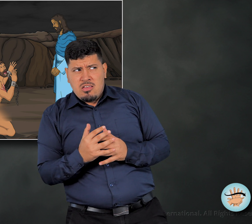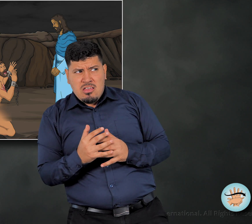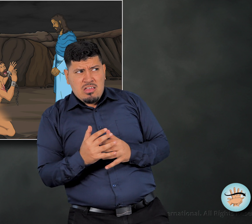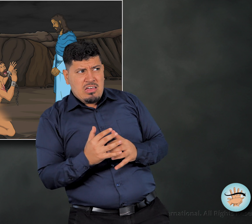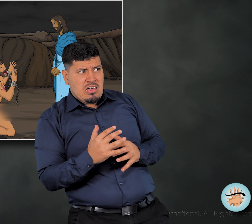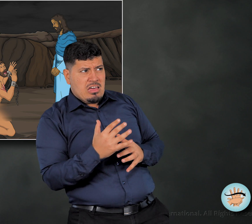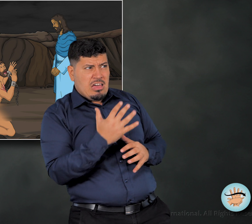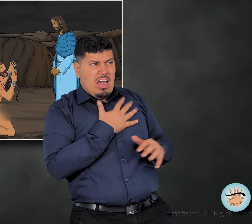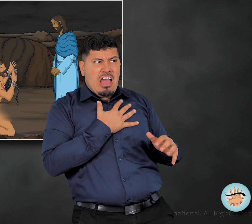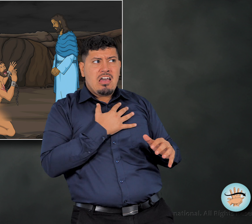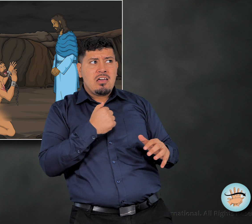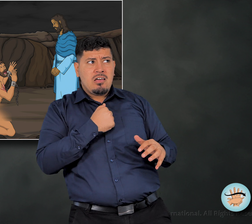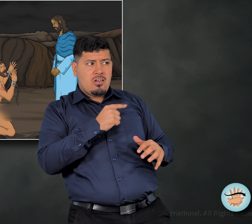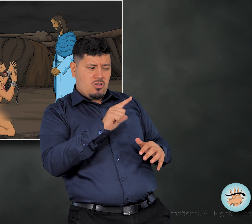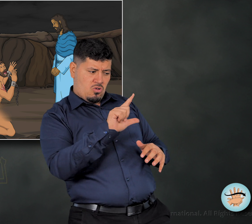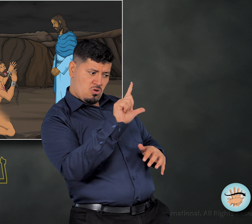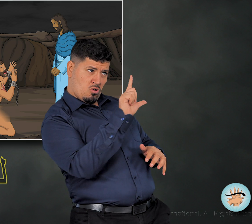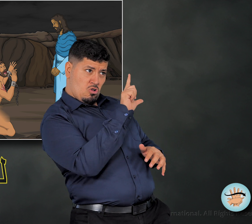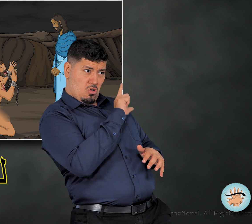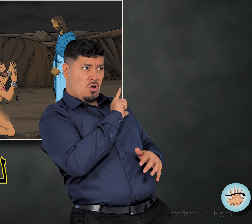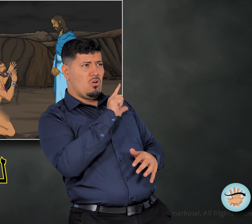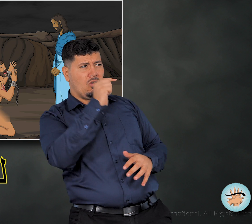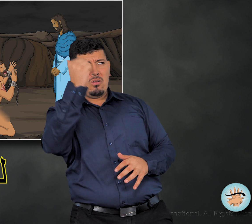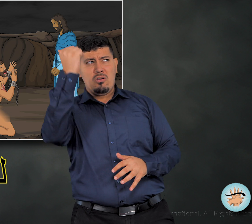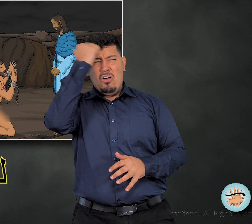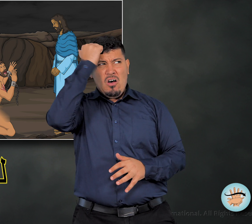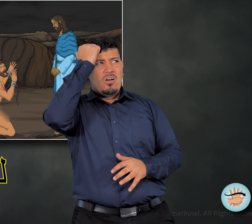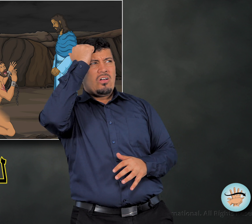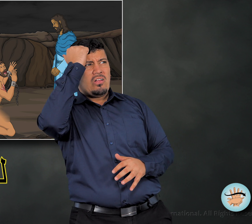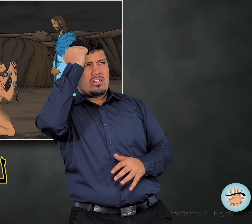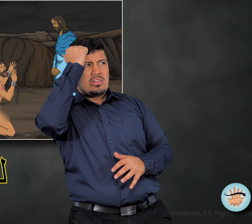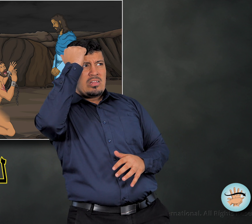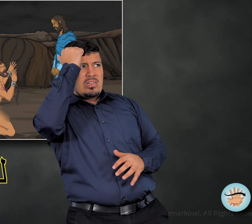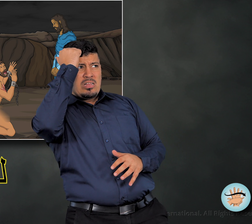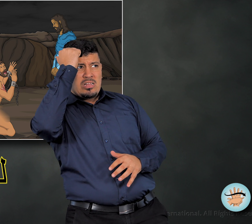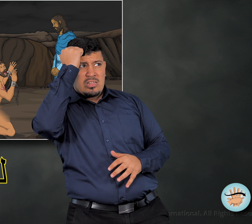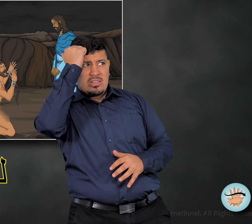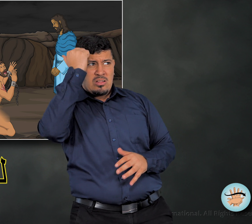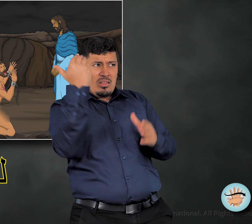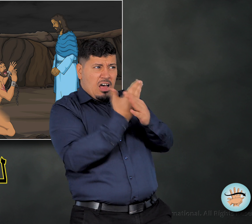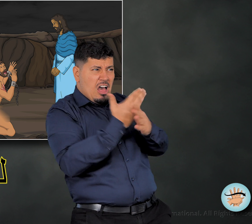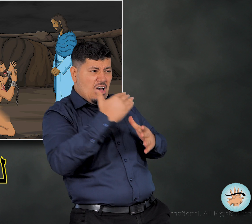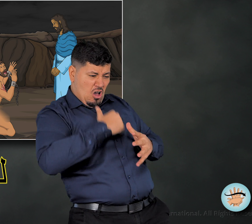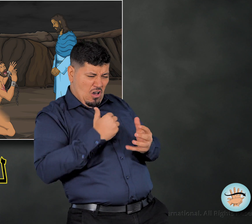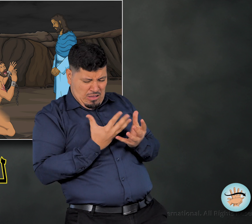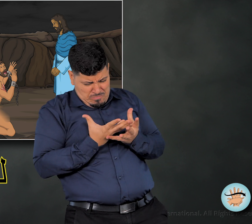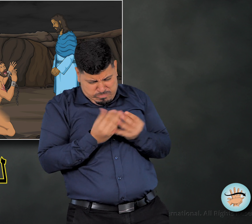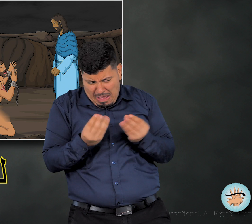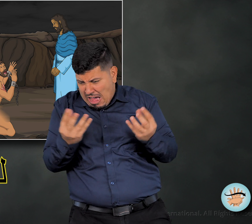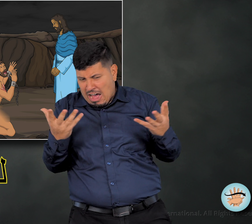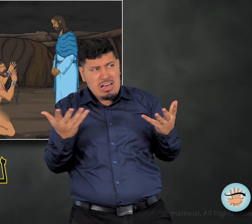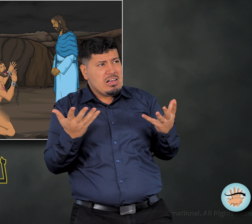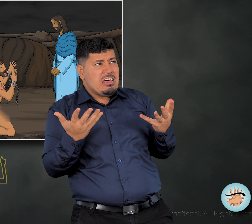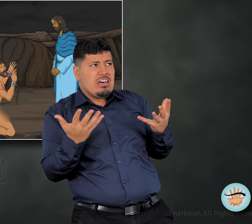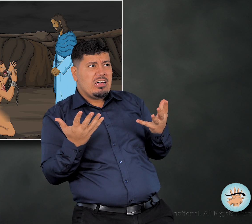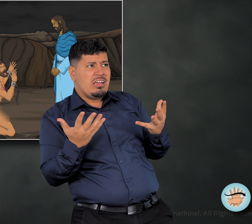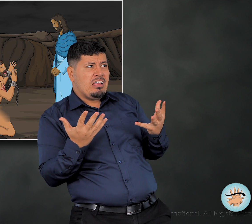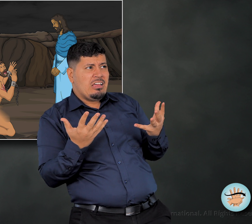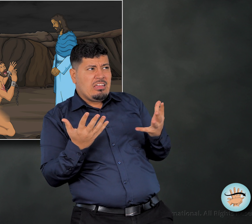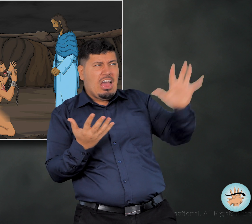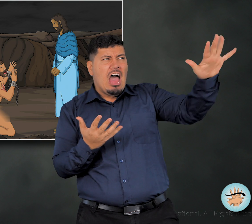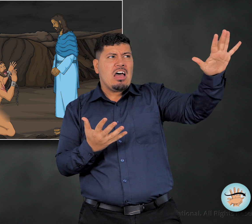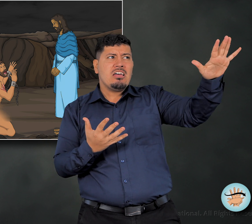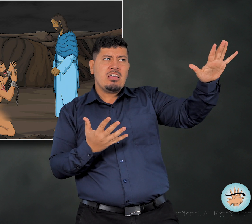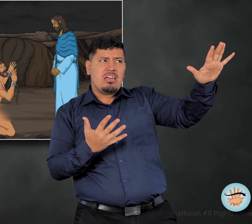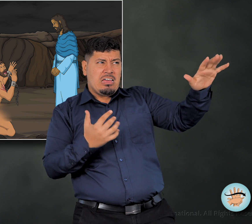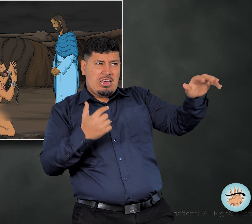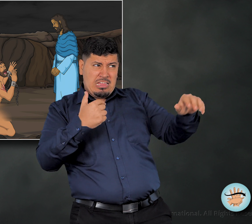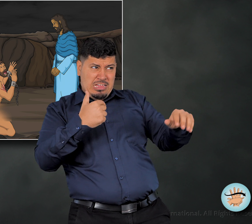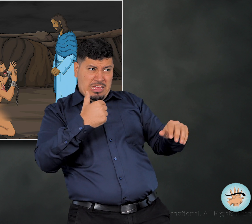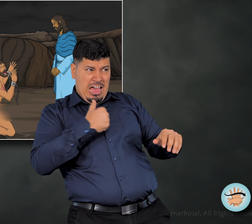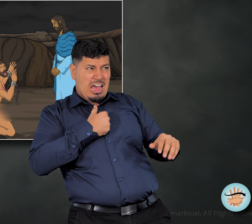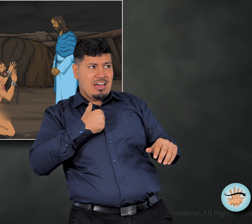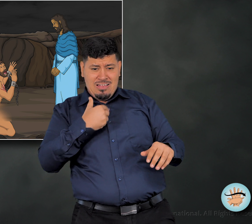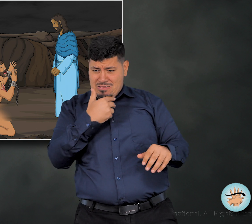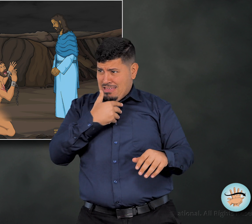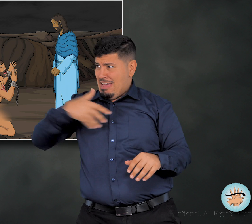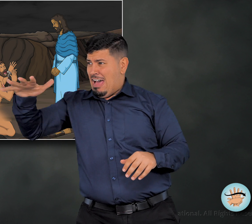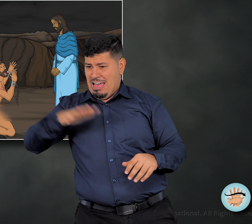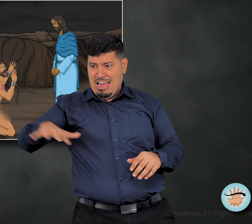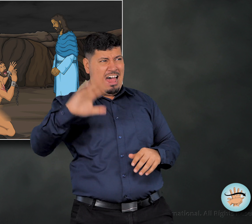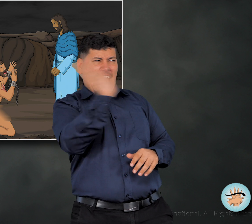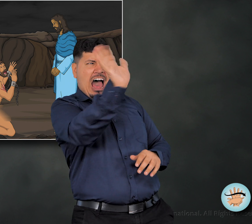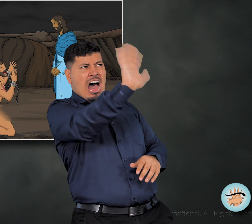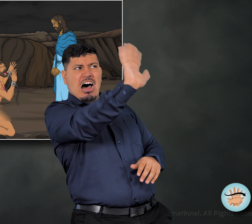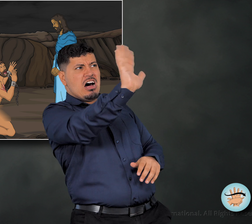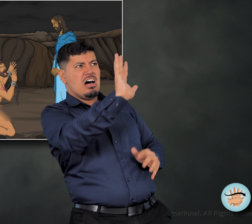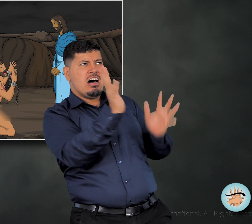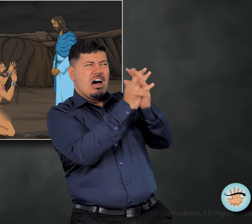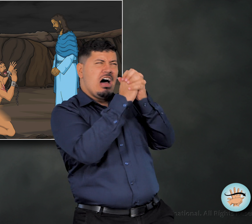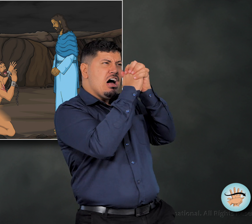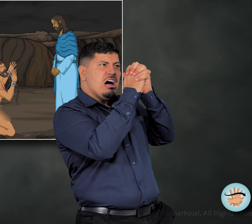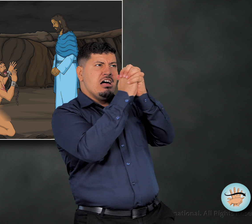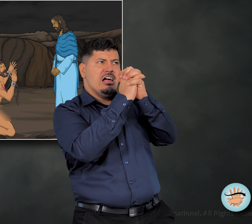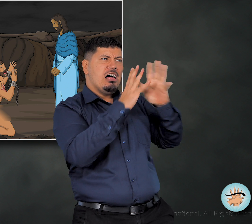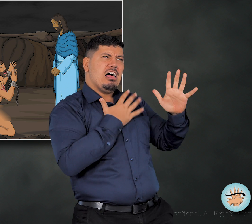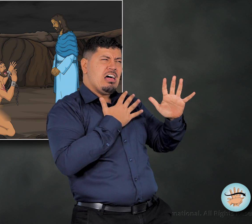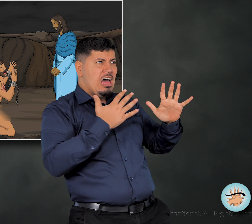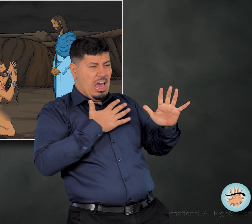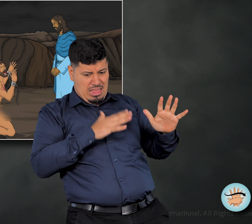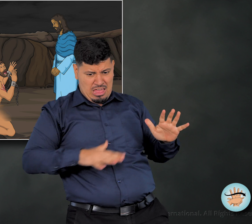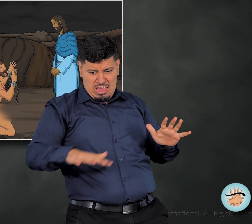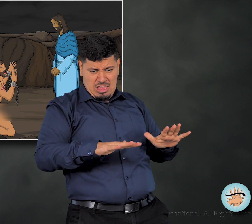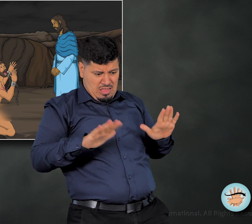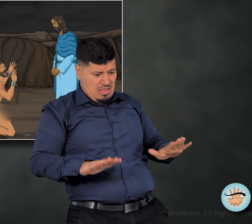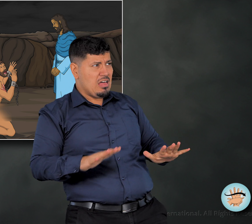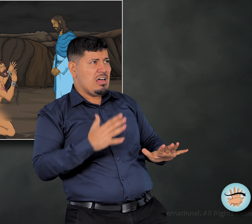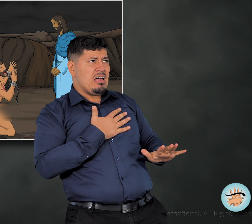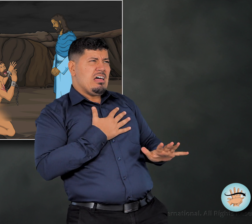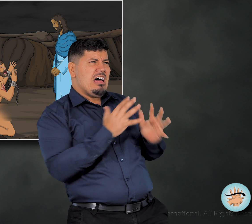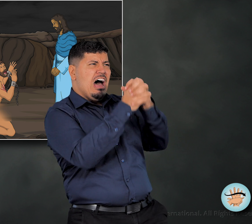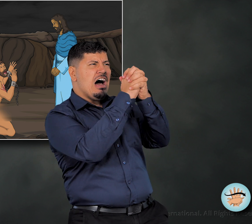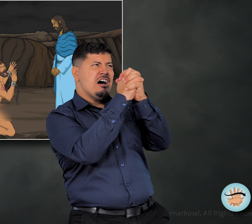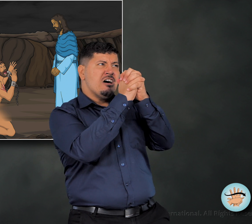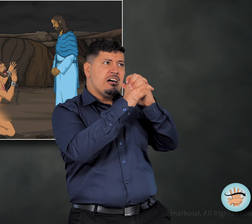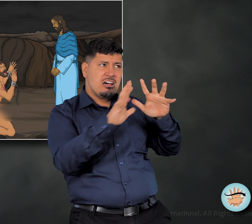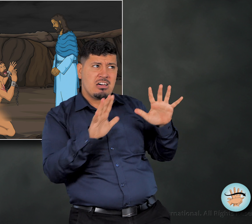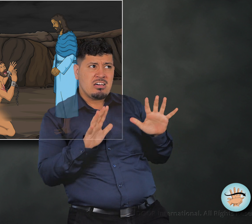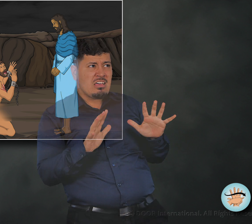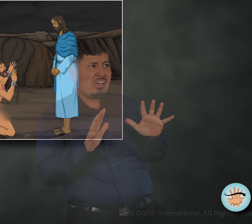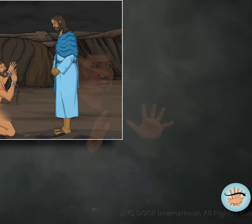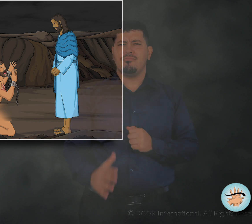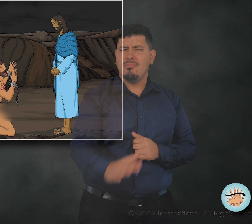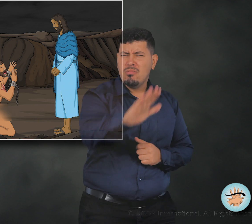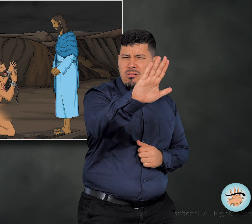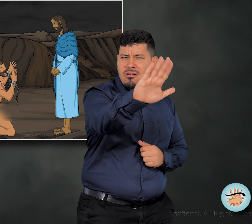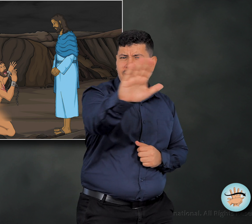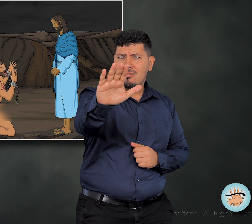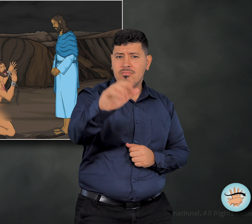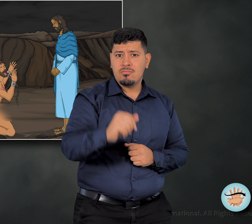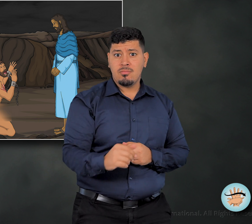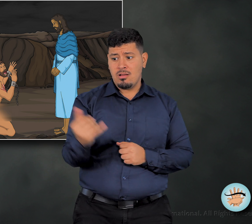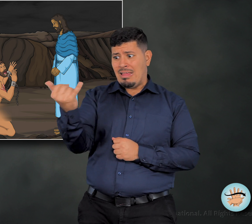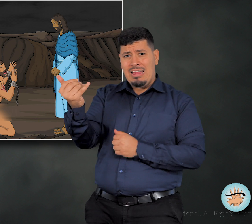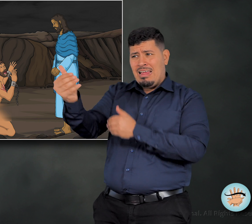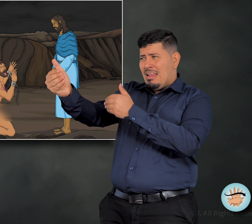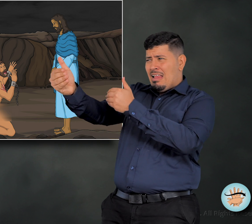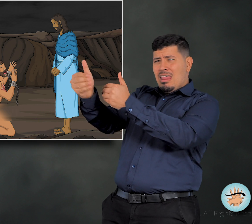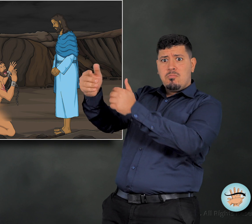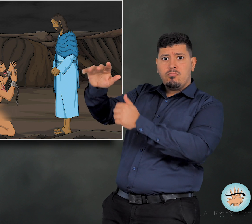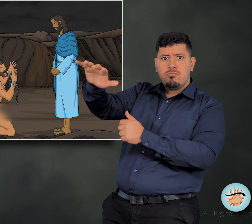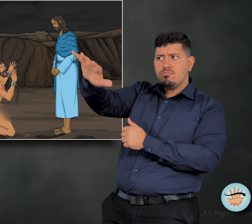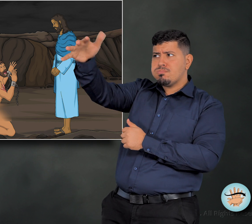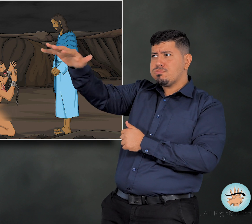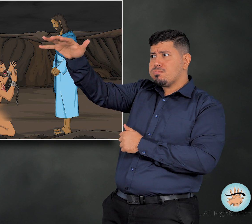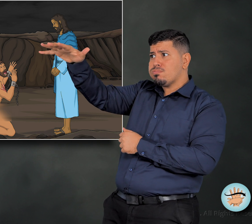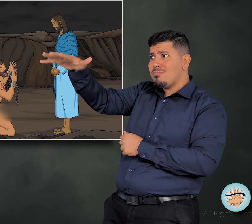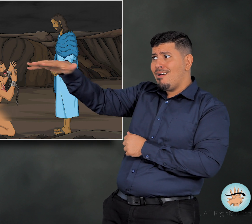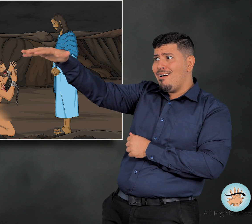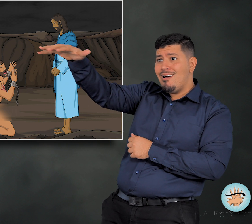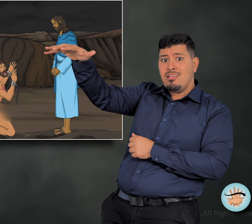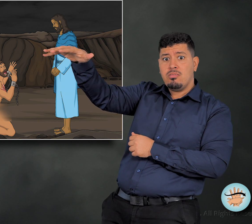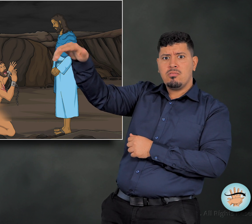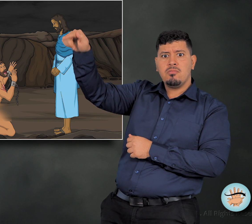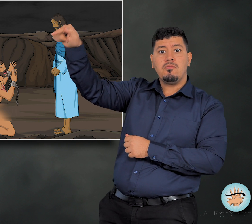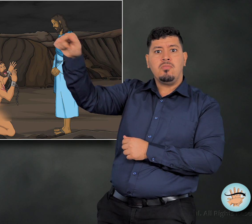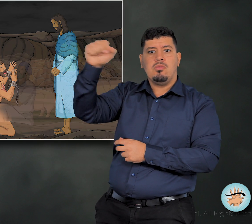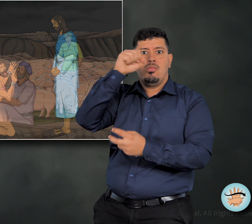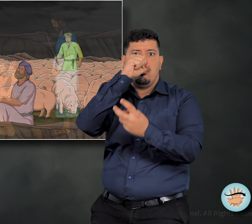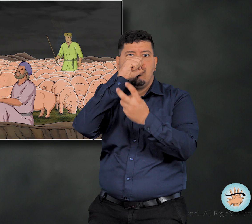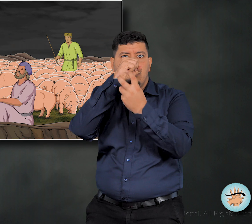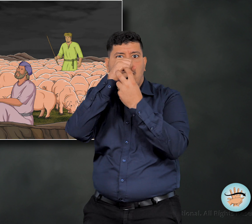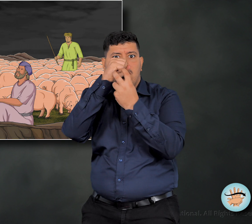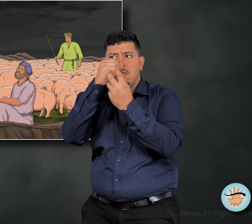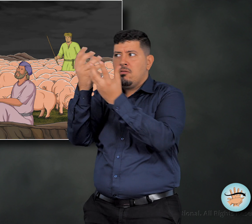“My name is Legion,” he replied, “for we are many.” And he begged Jesus repeatedly not to send them out of that region.